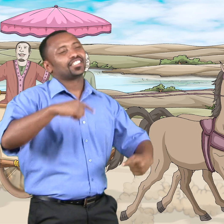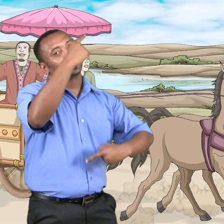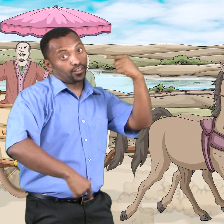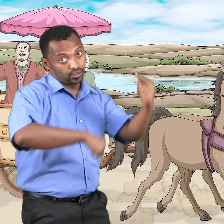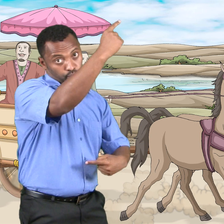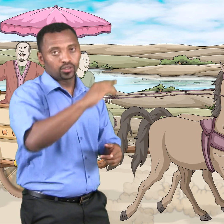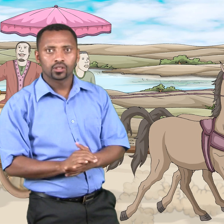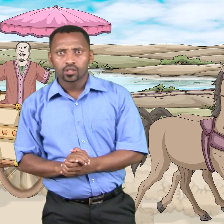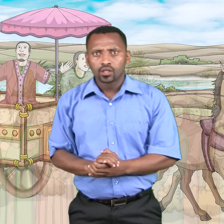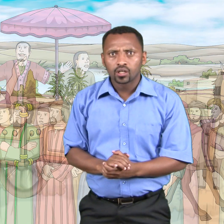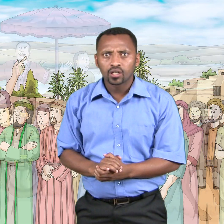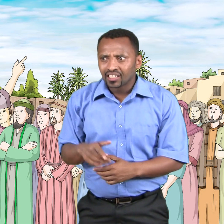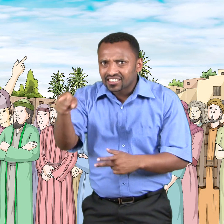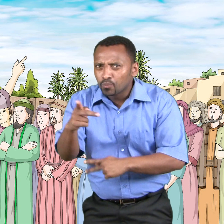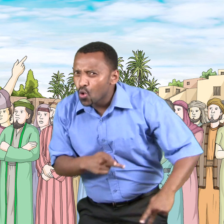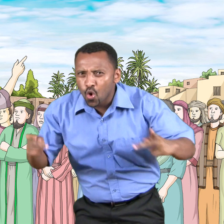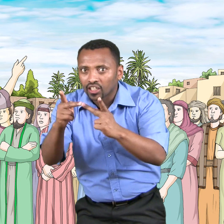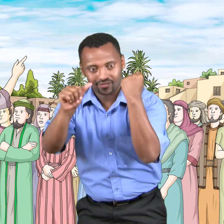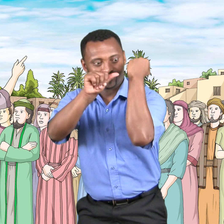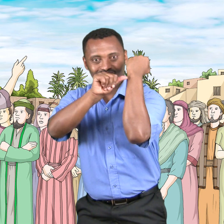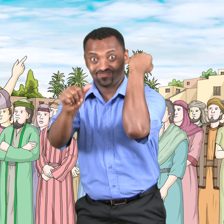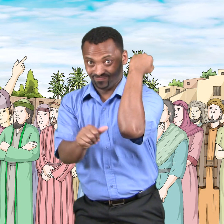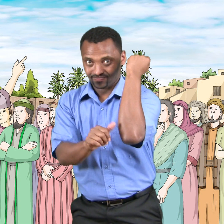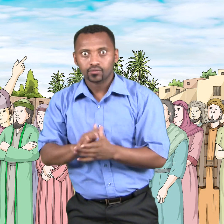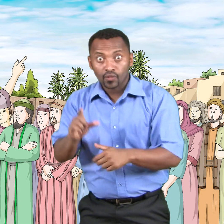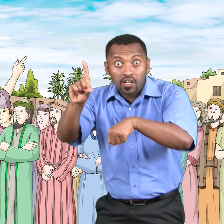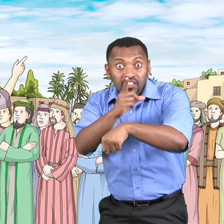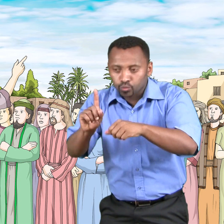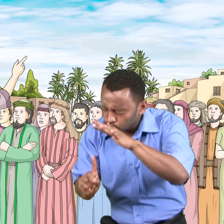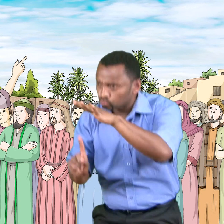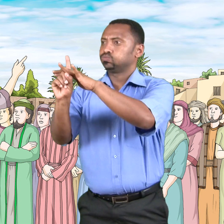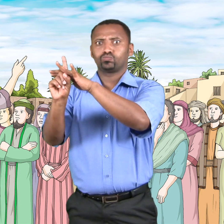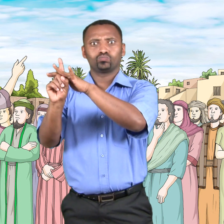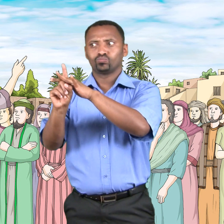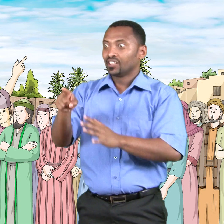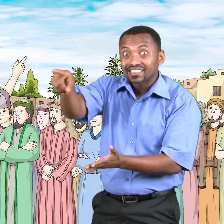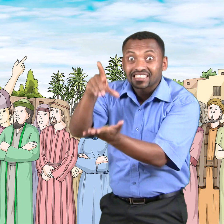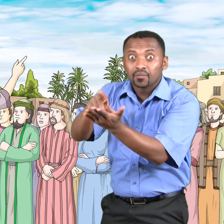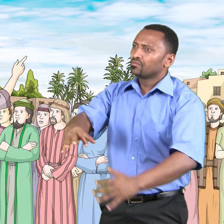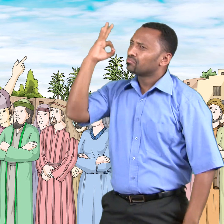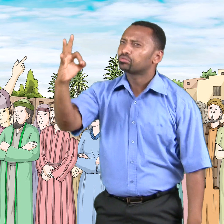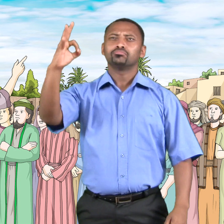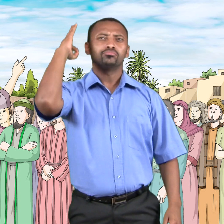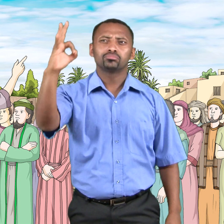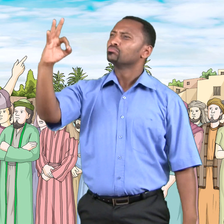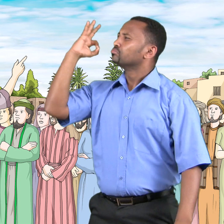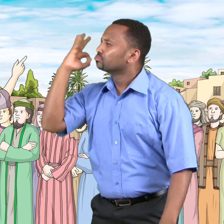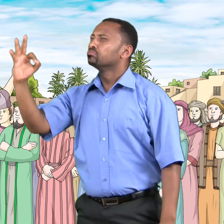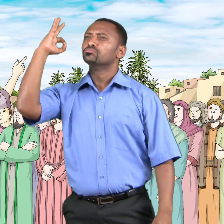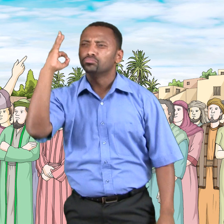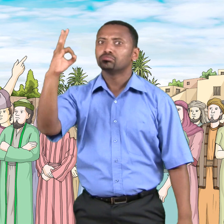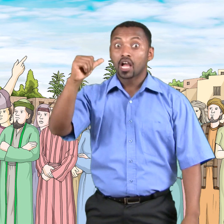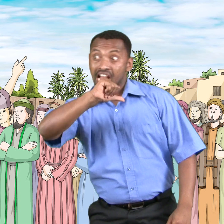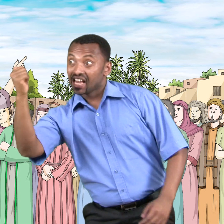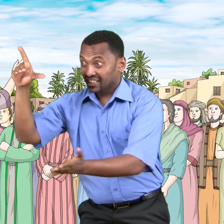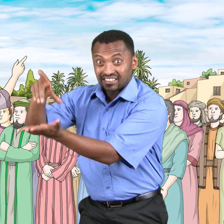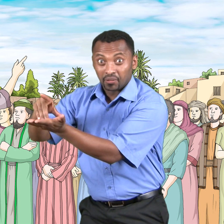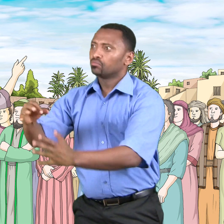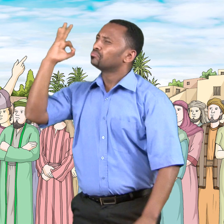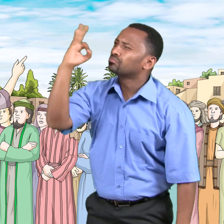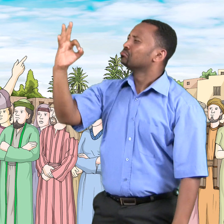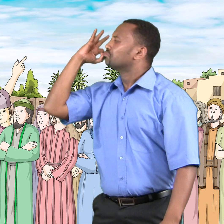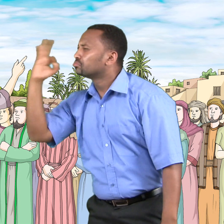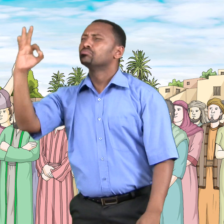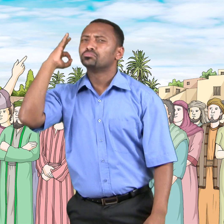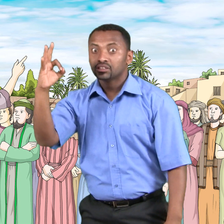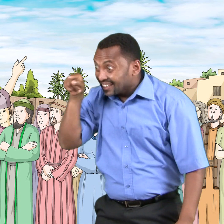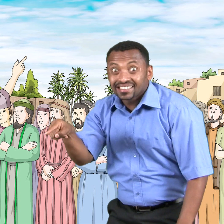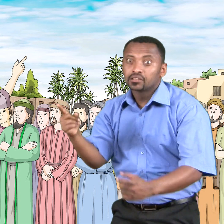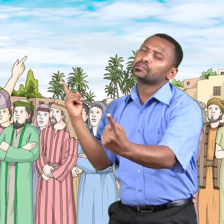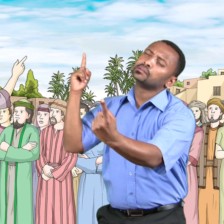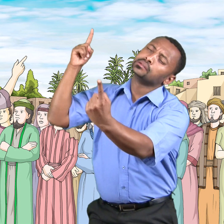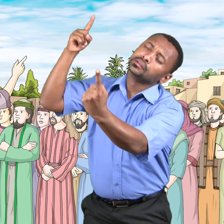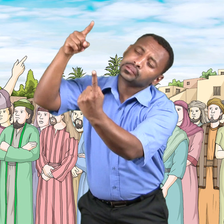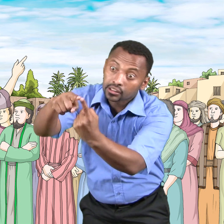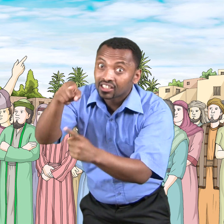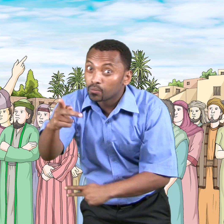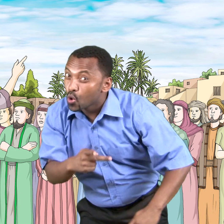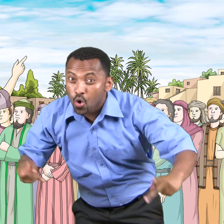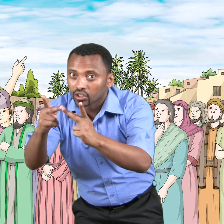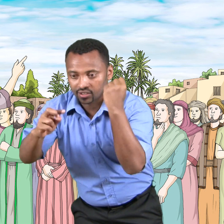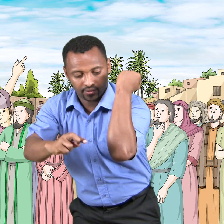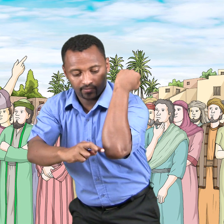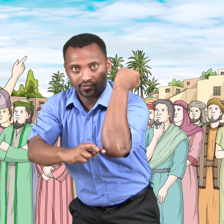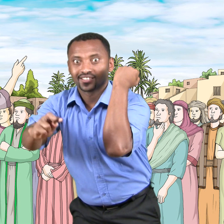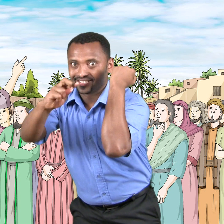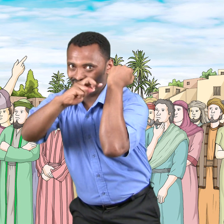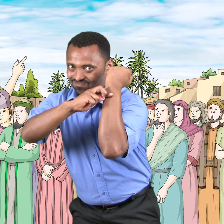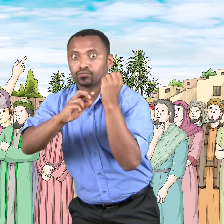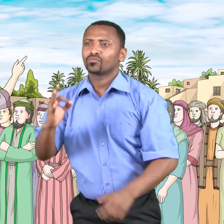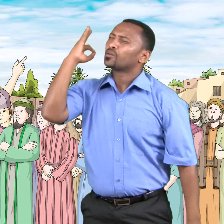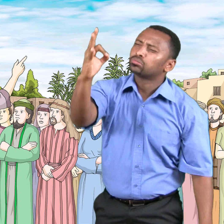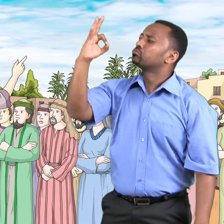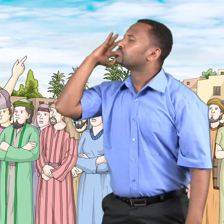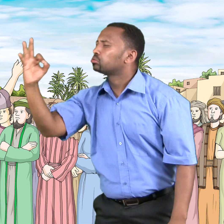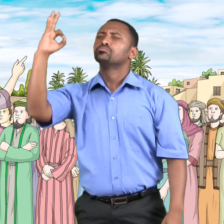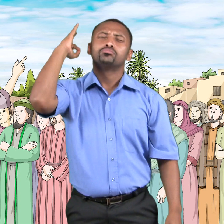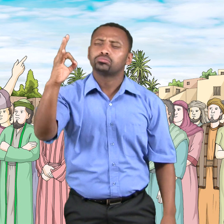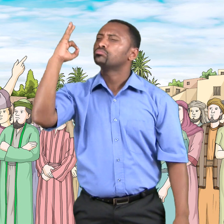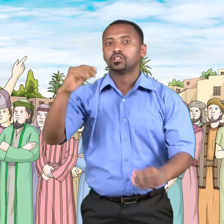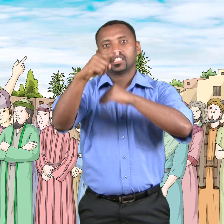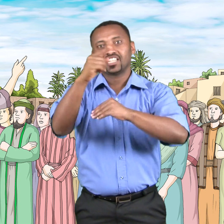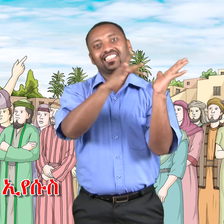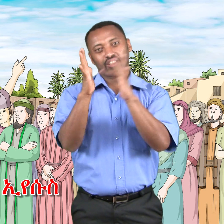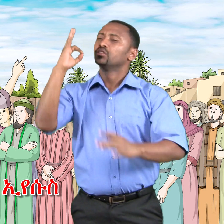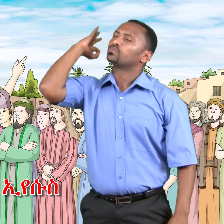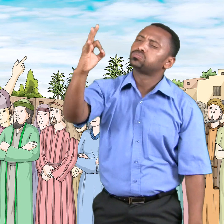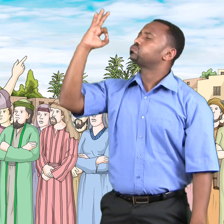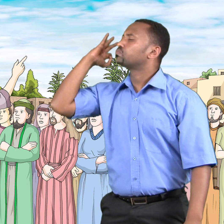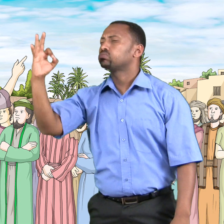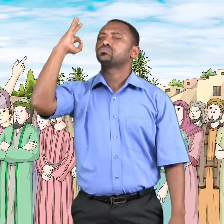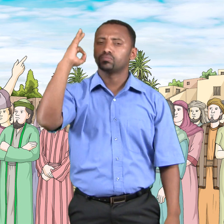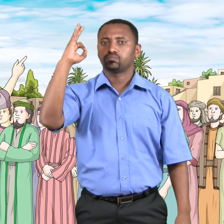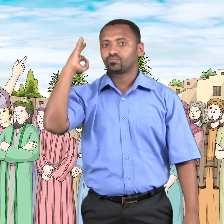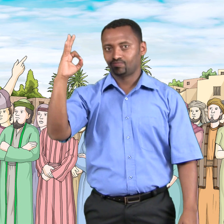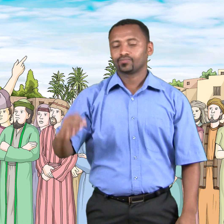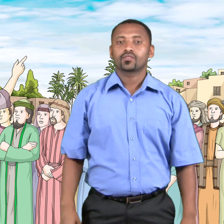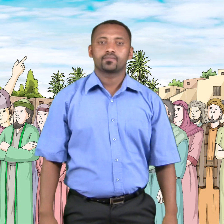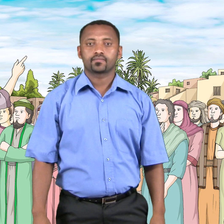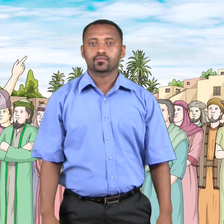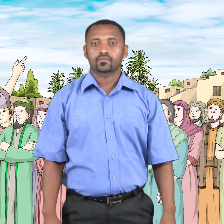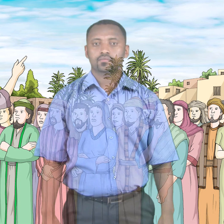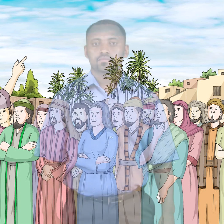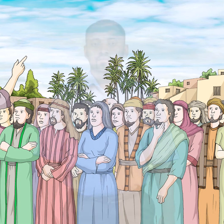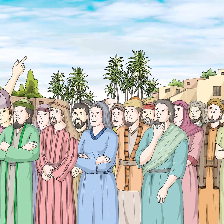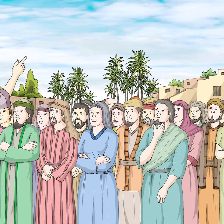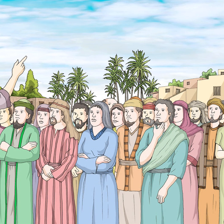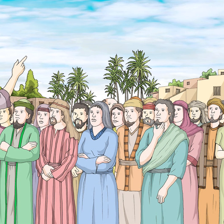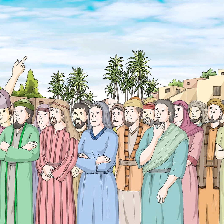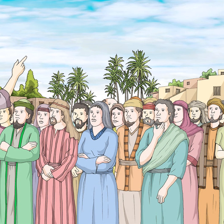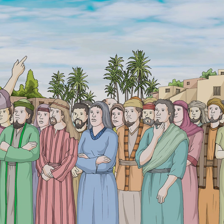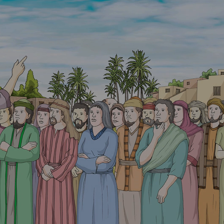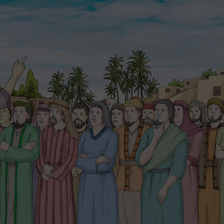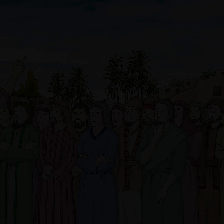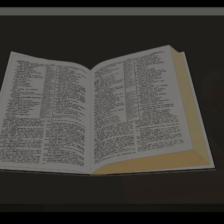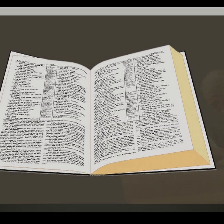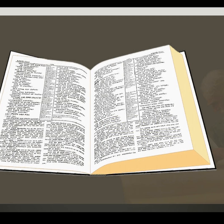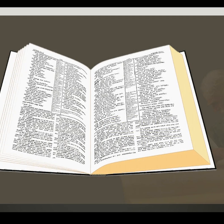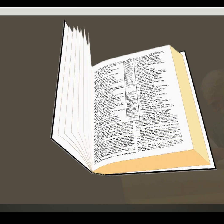But Philip appeared at Azotus and traveled through that region, preaching the gospel in all the towns until he came to Caesarea.